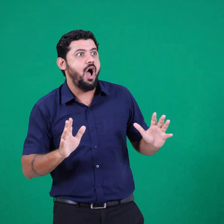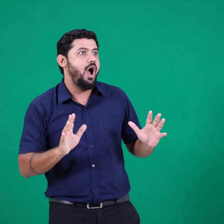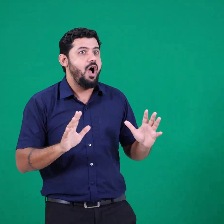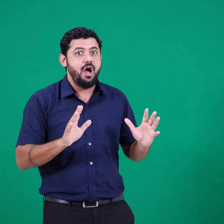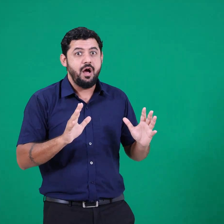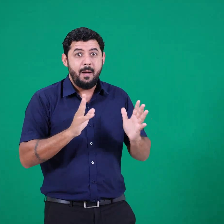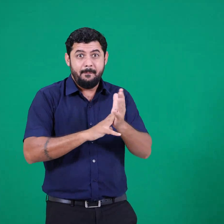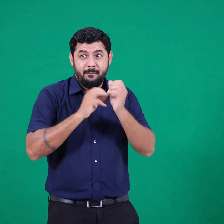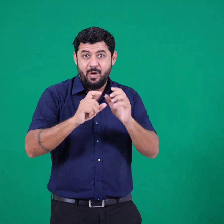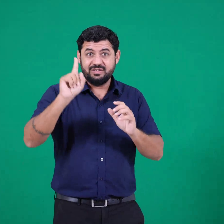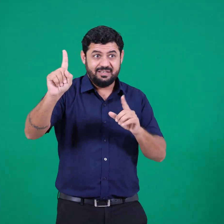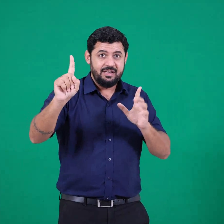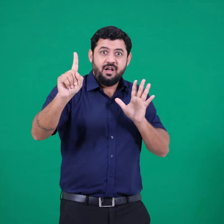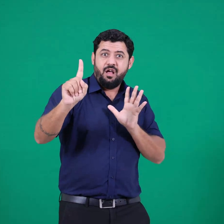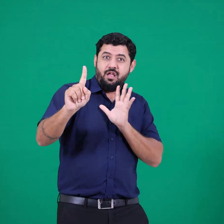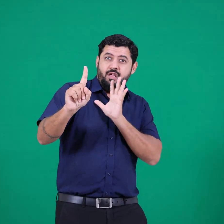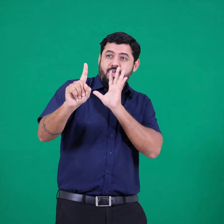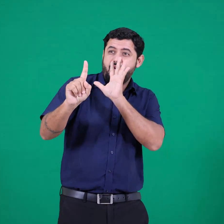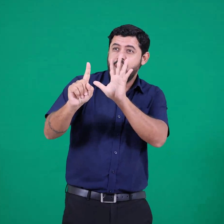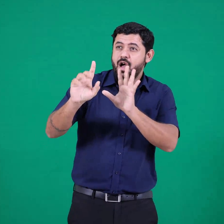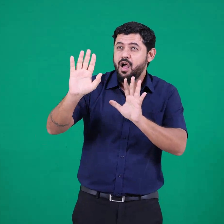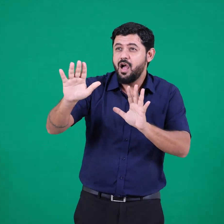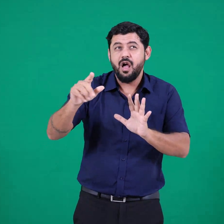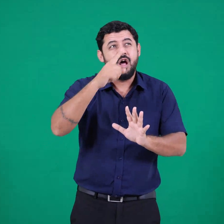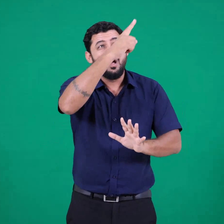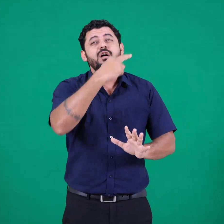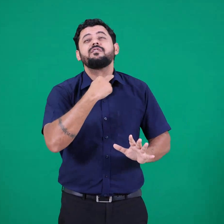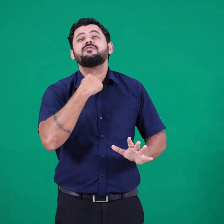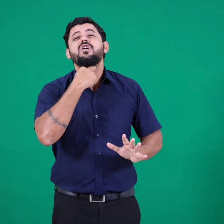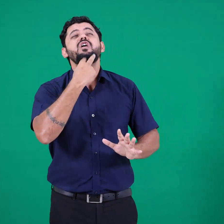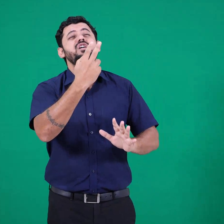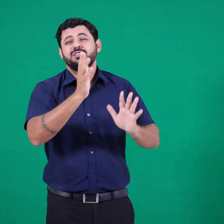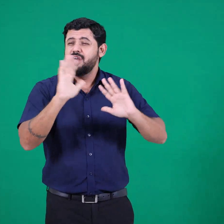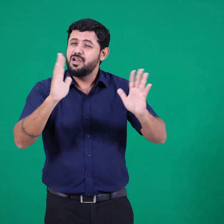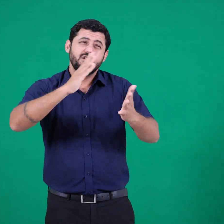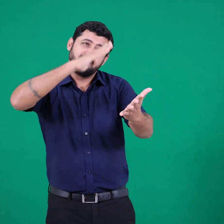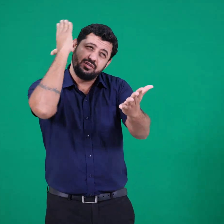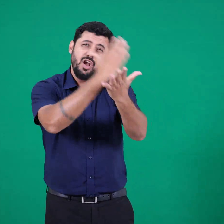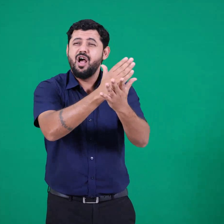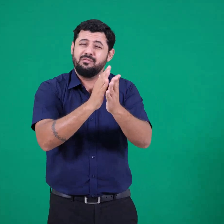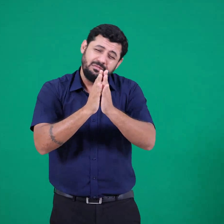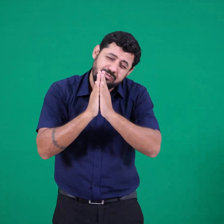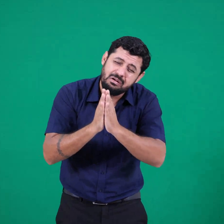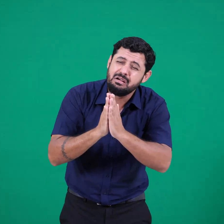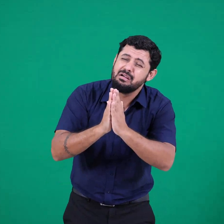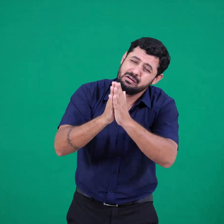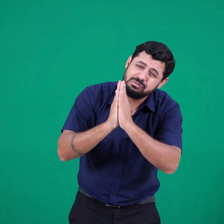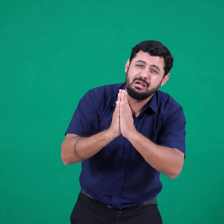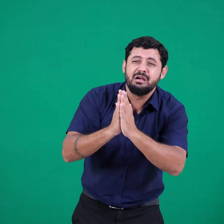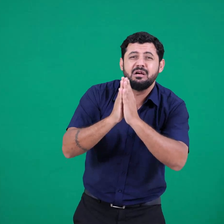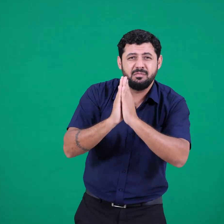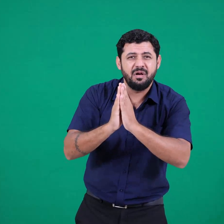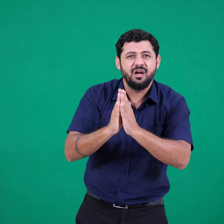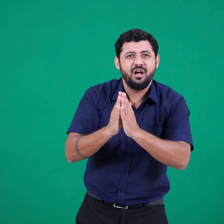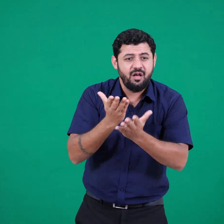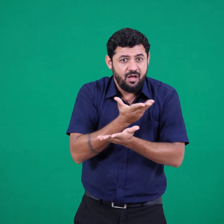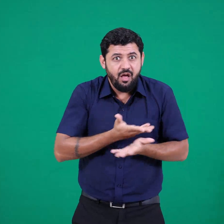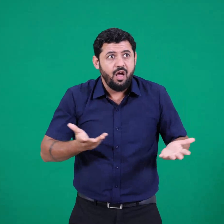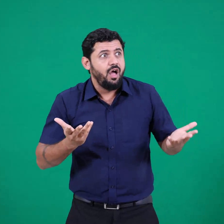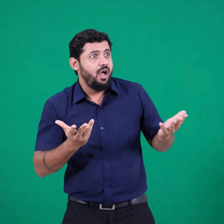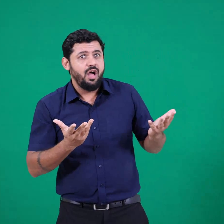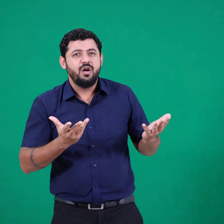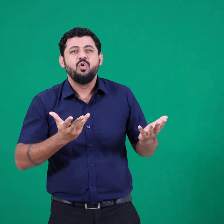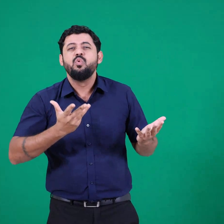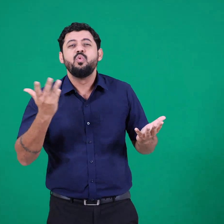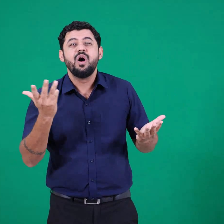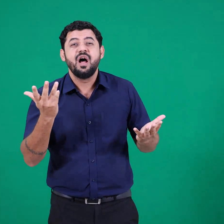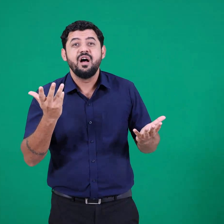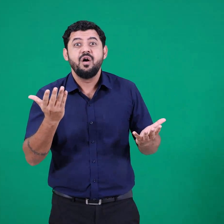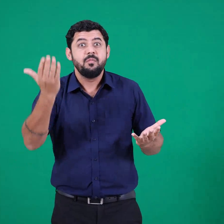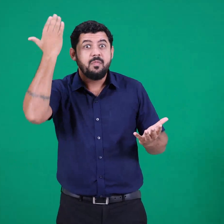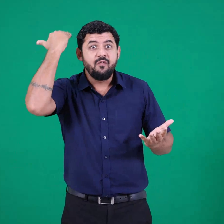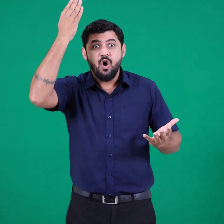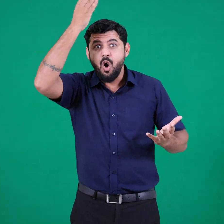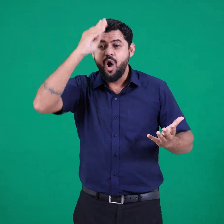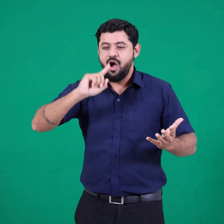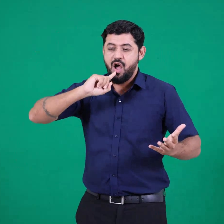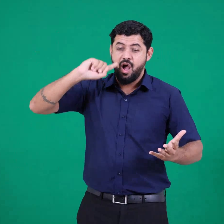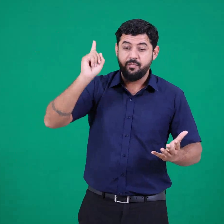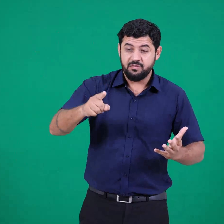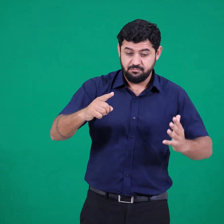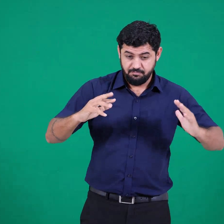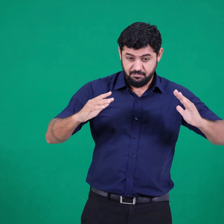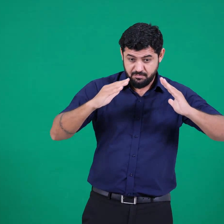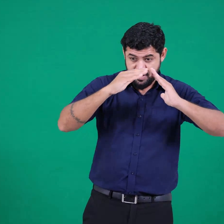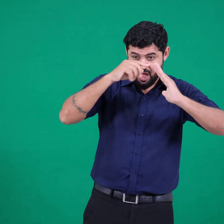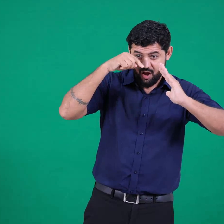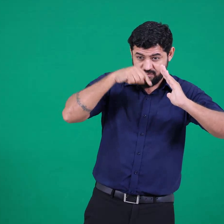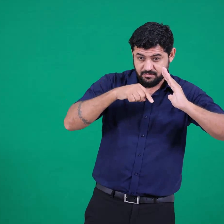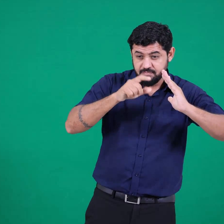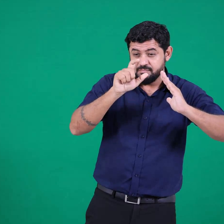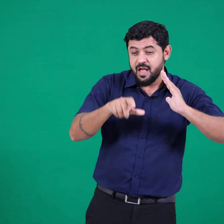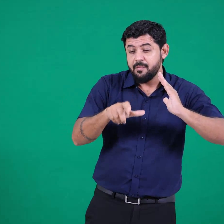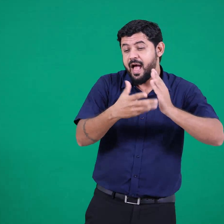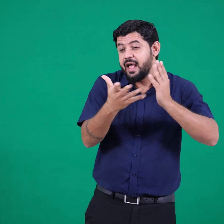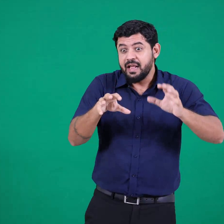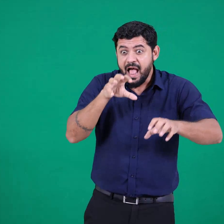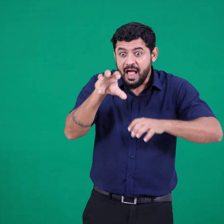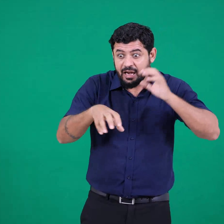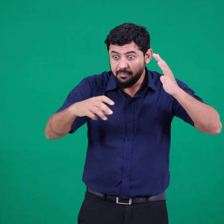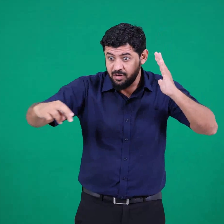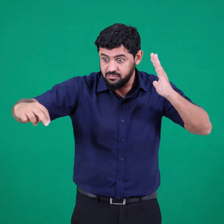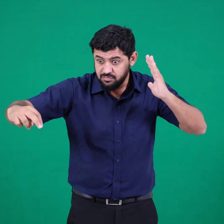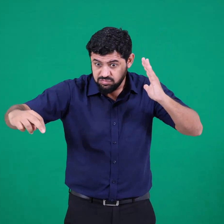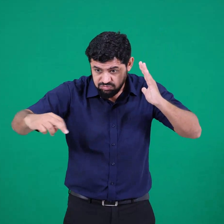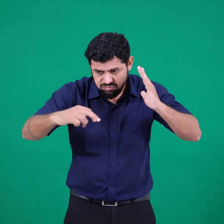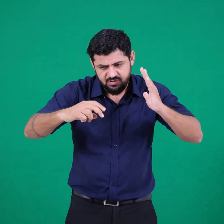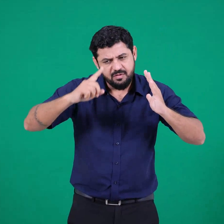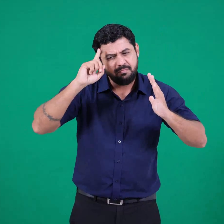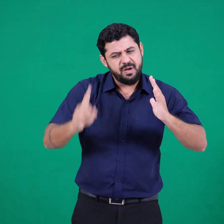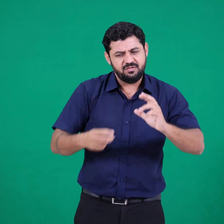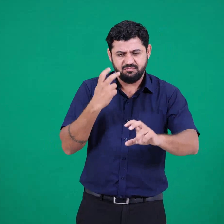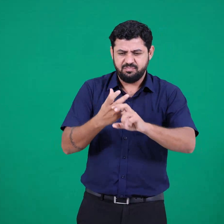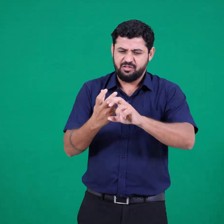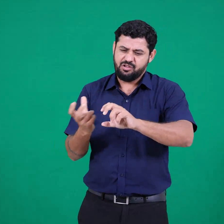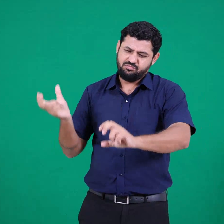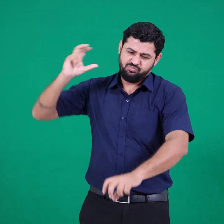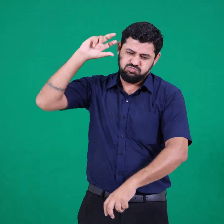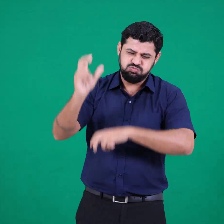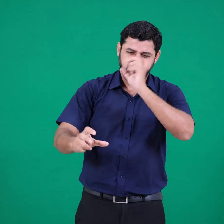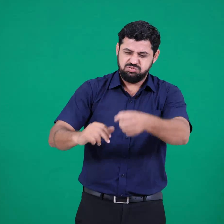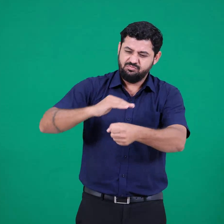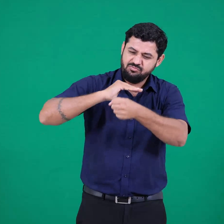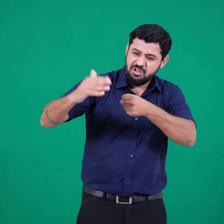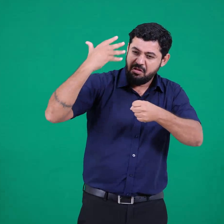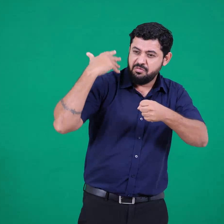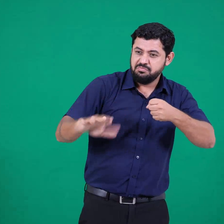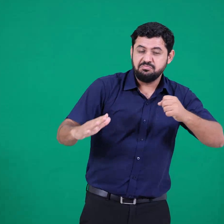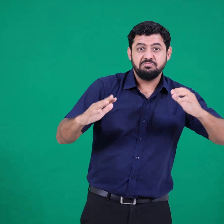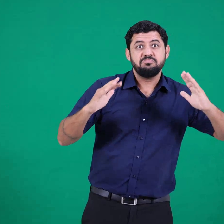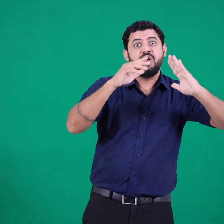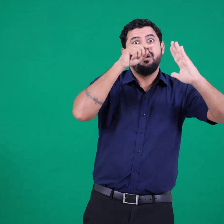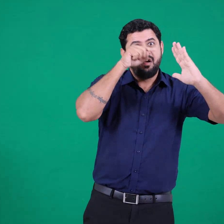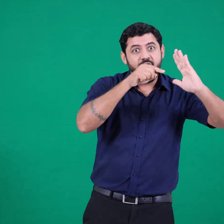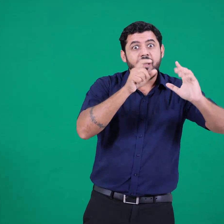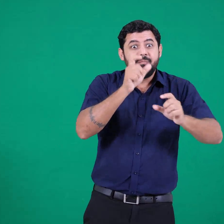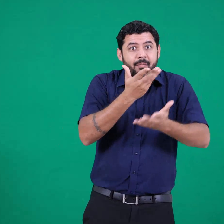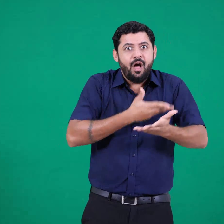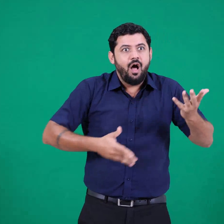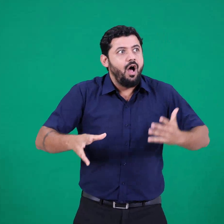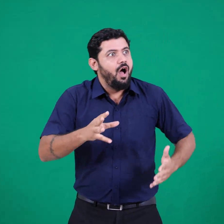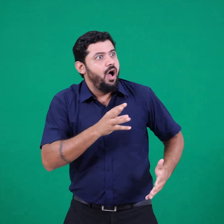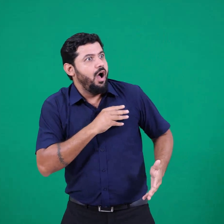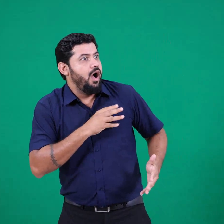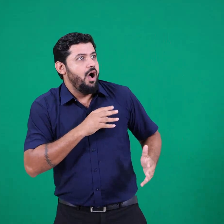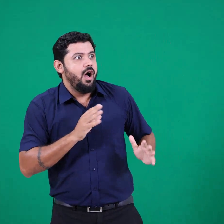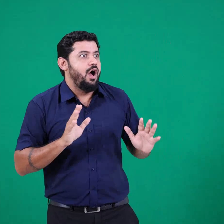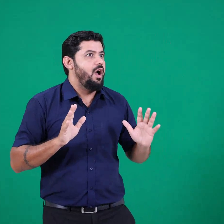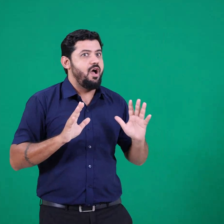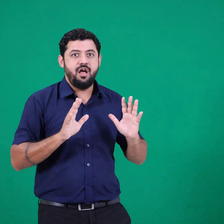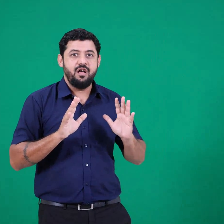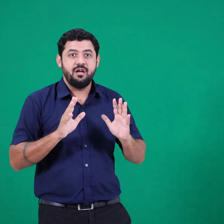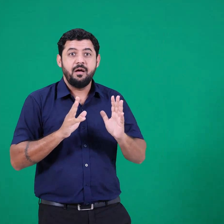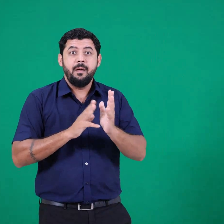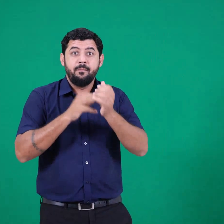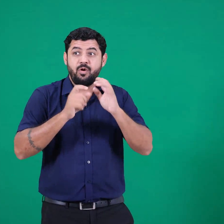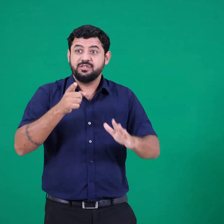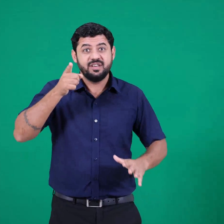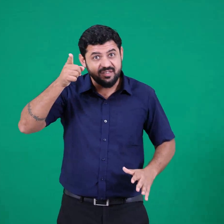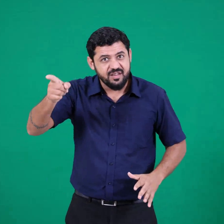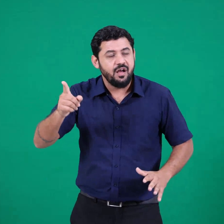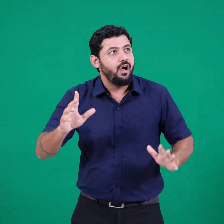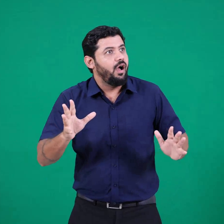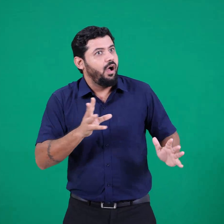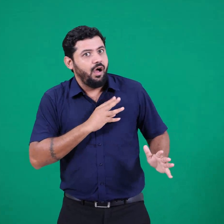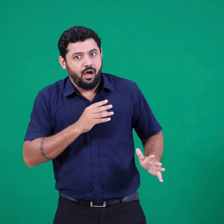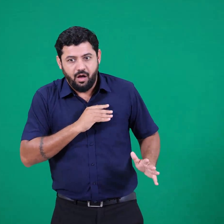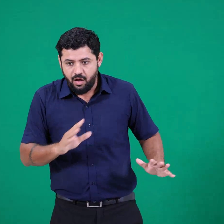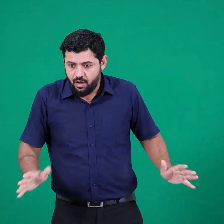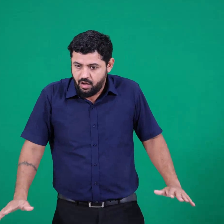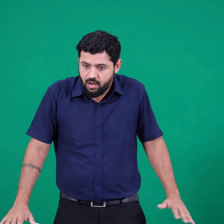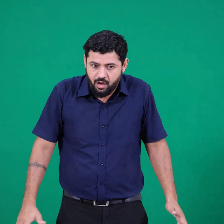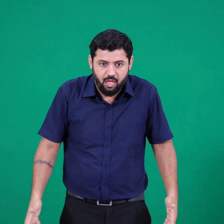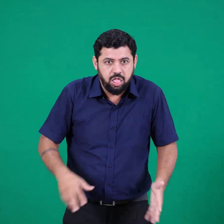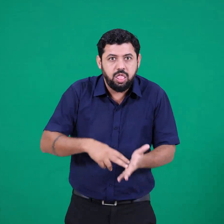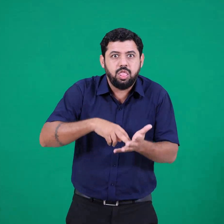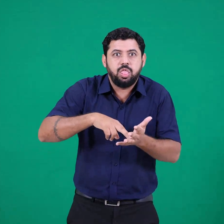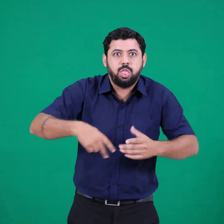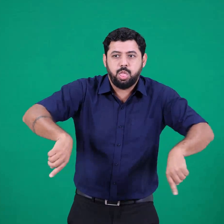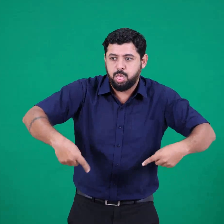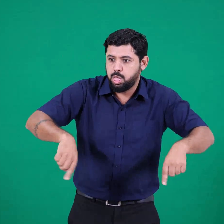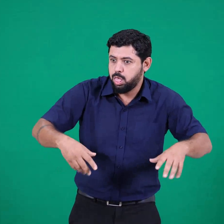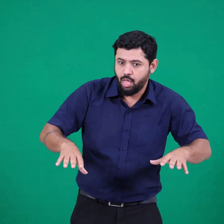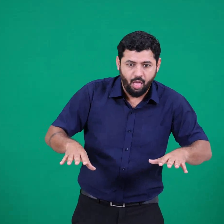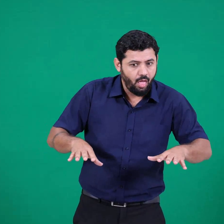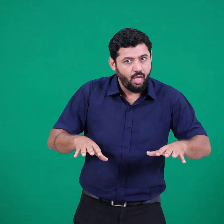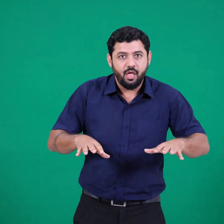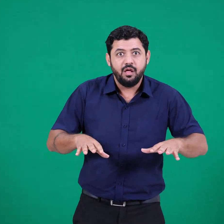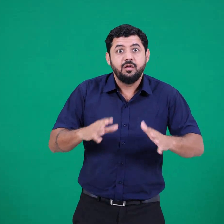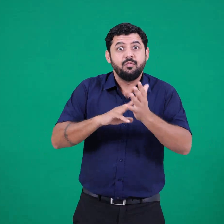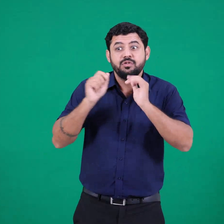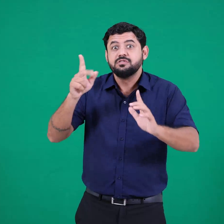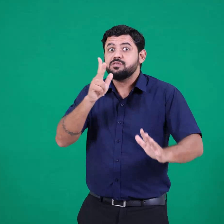For they could not bear what was commanded: "If even an animal touches the mountain, it must be stoned."